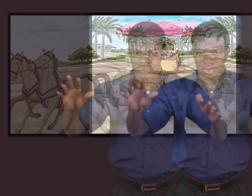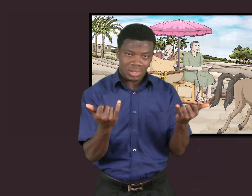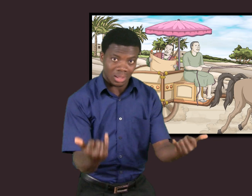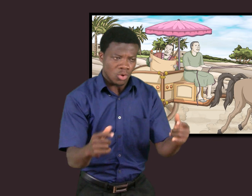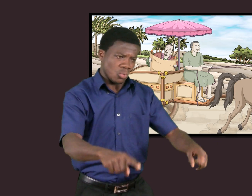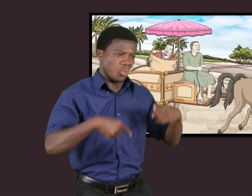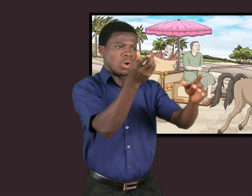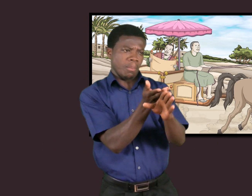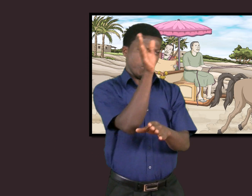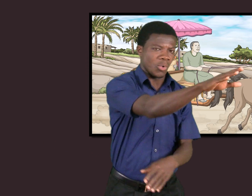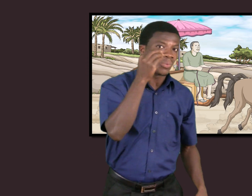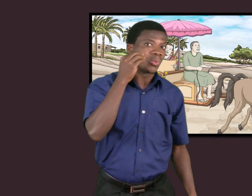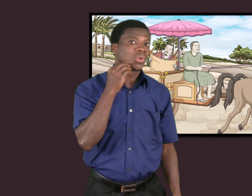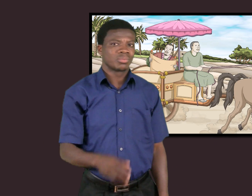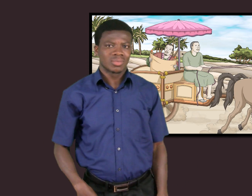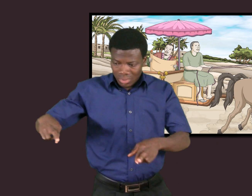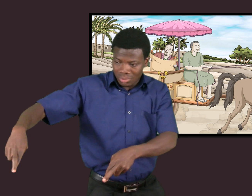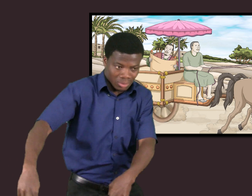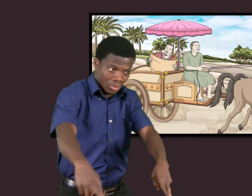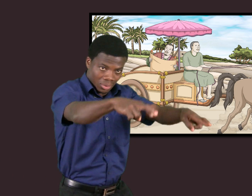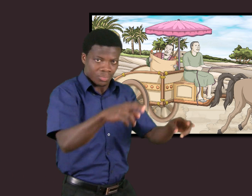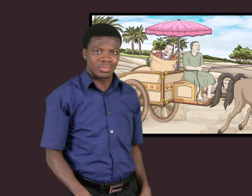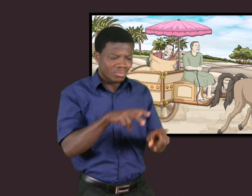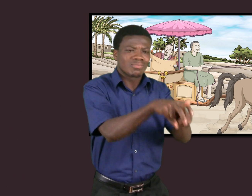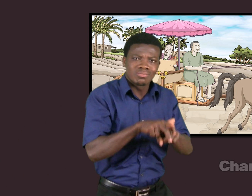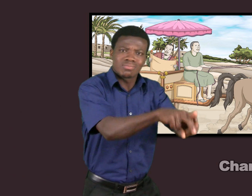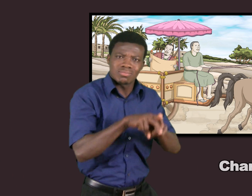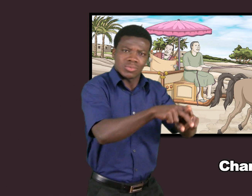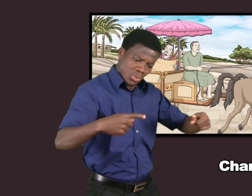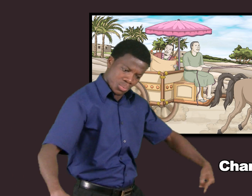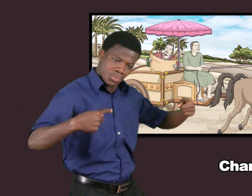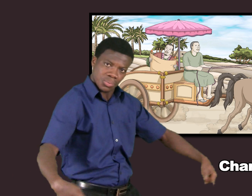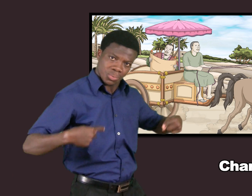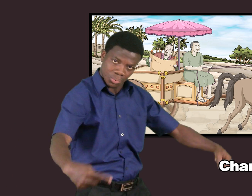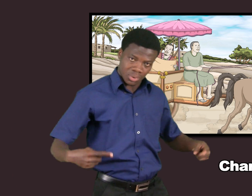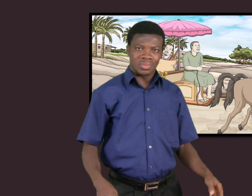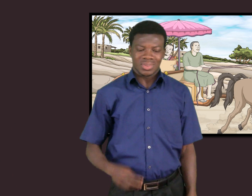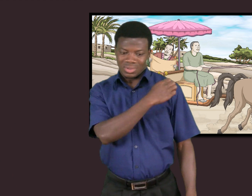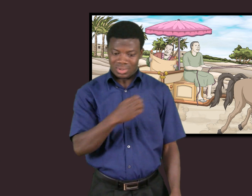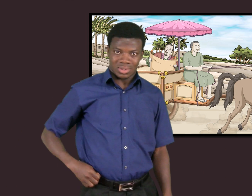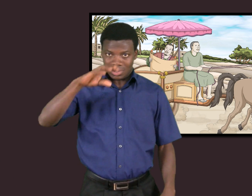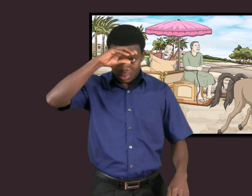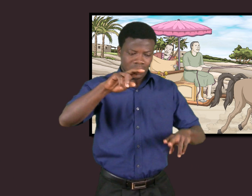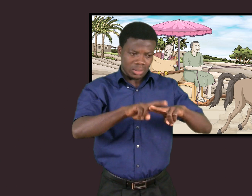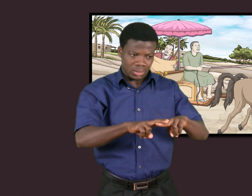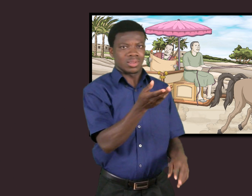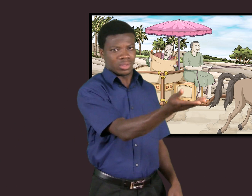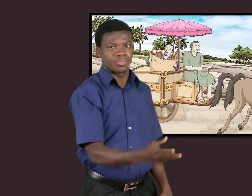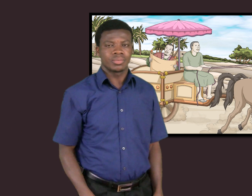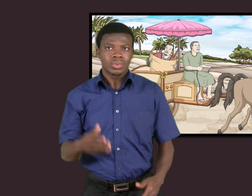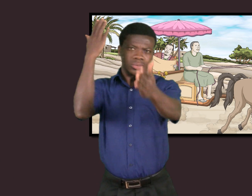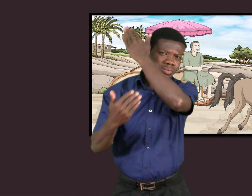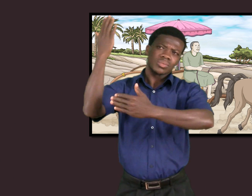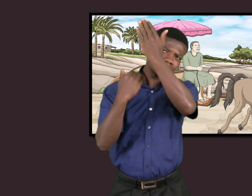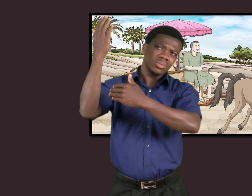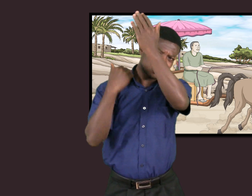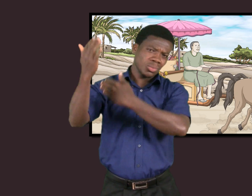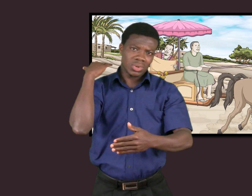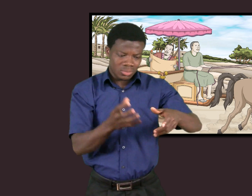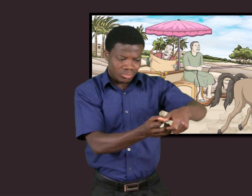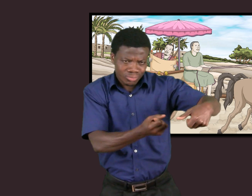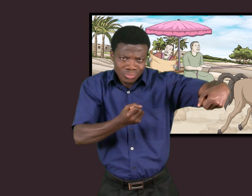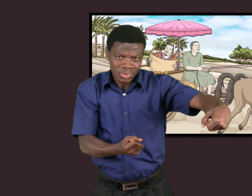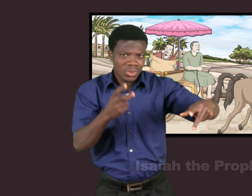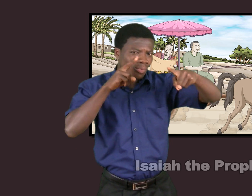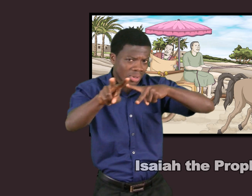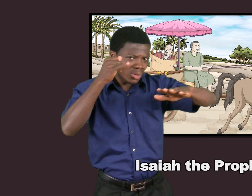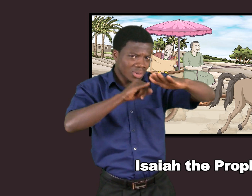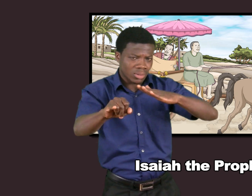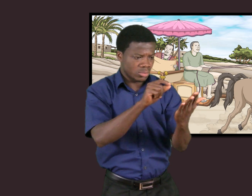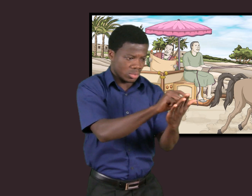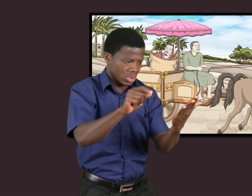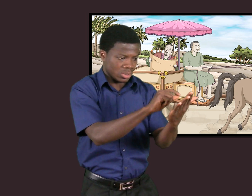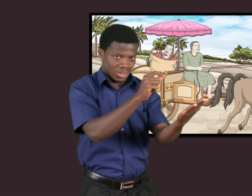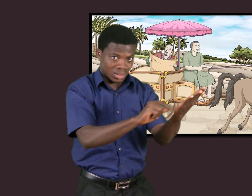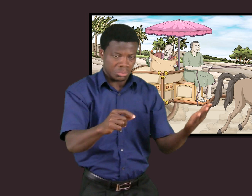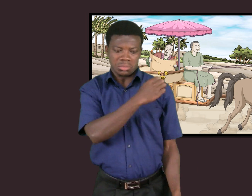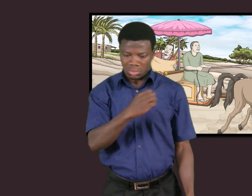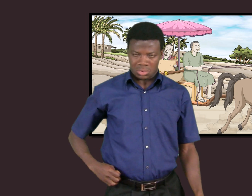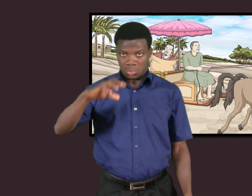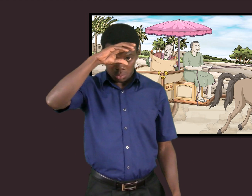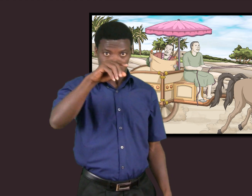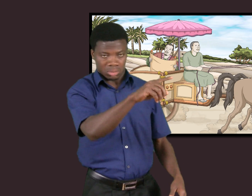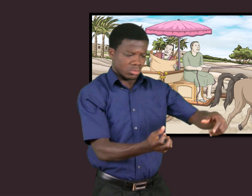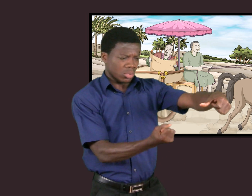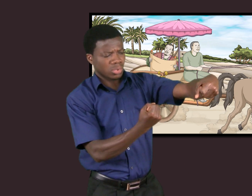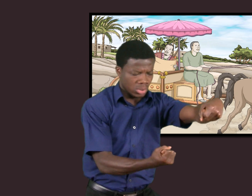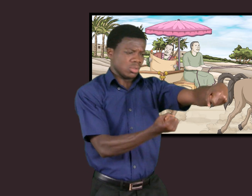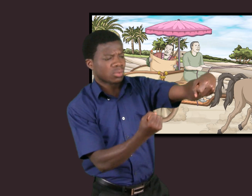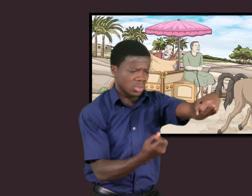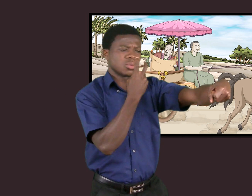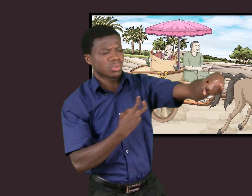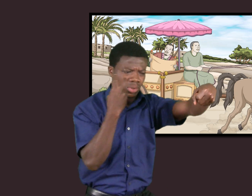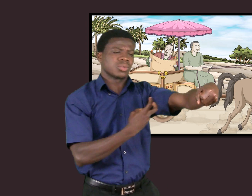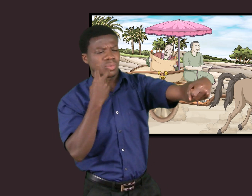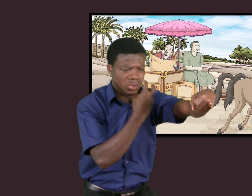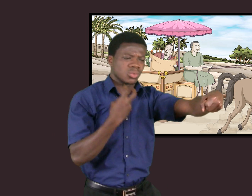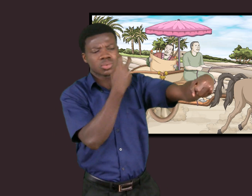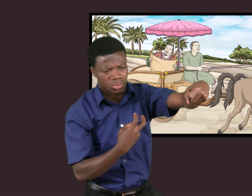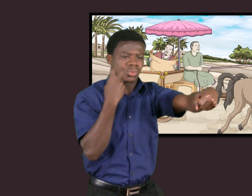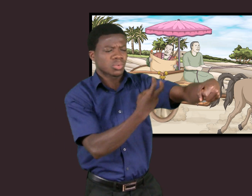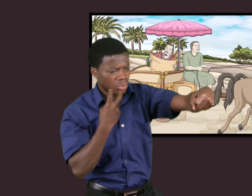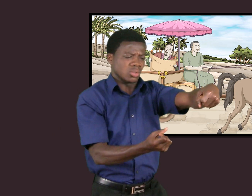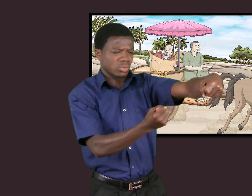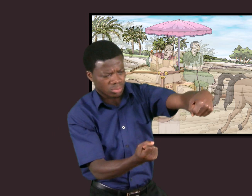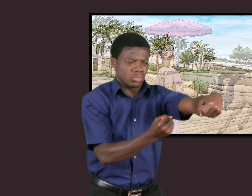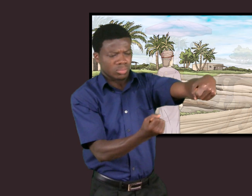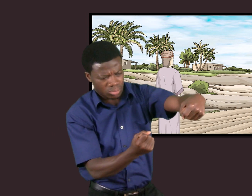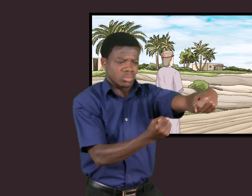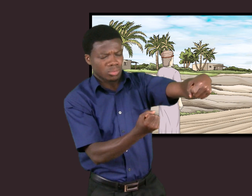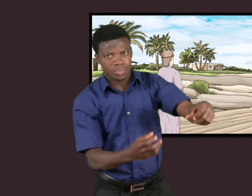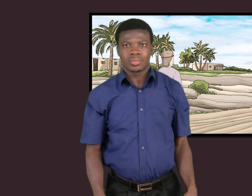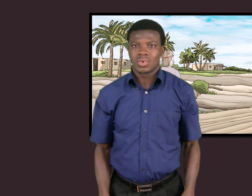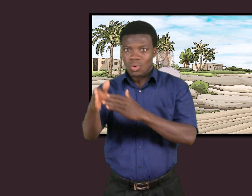He had gone to Jerusalem to worship, and on his return was sitting in his chariot reading Isaiah the prophet.